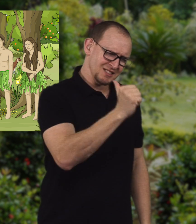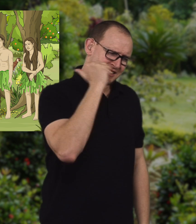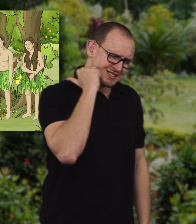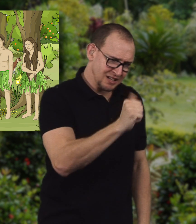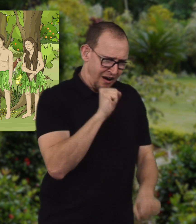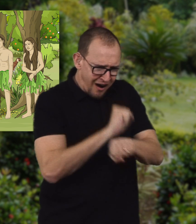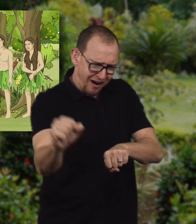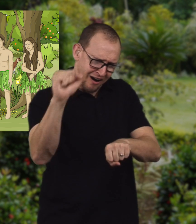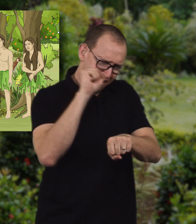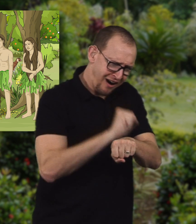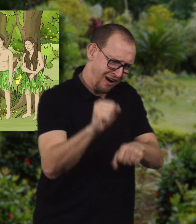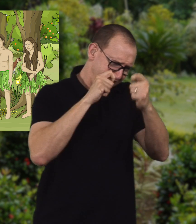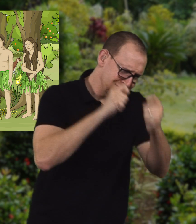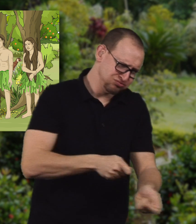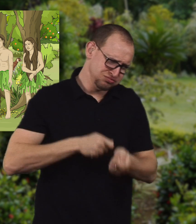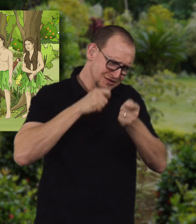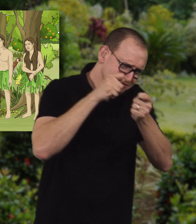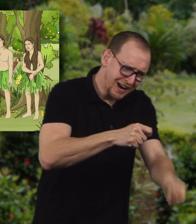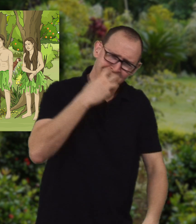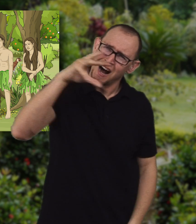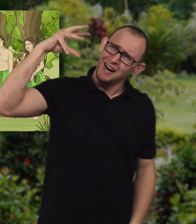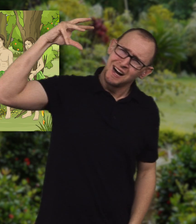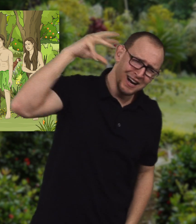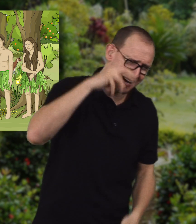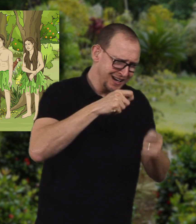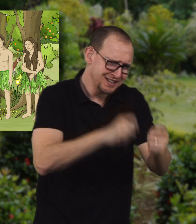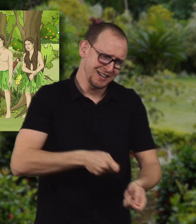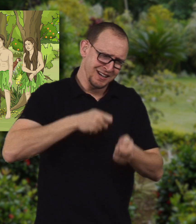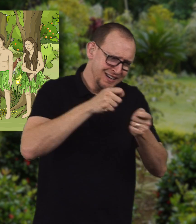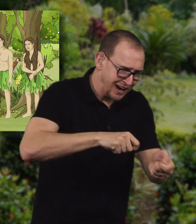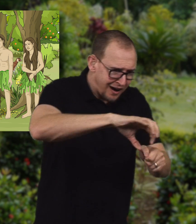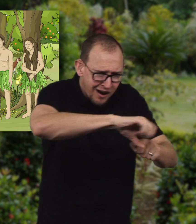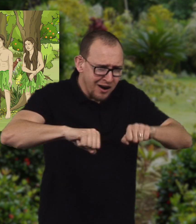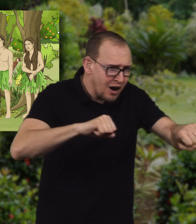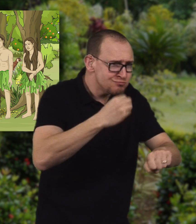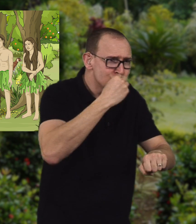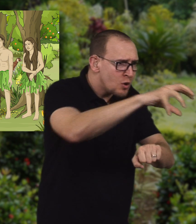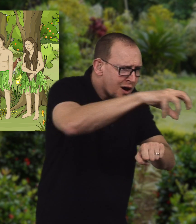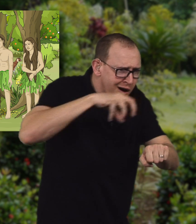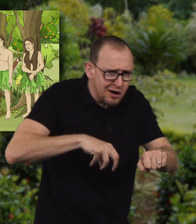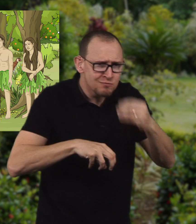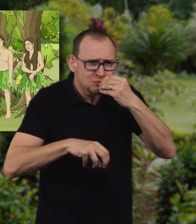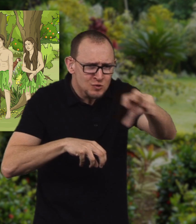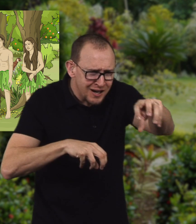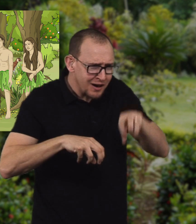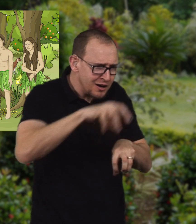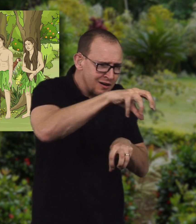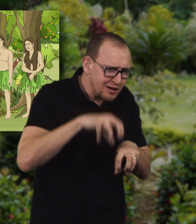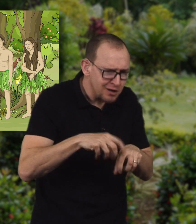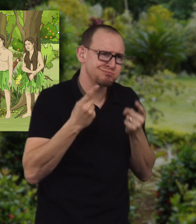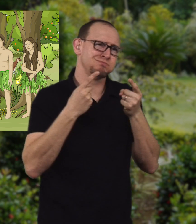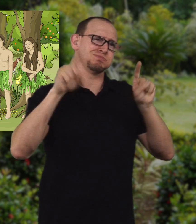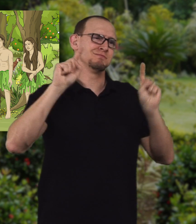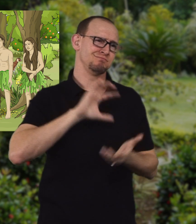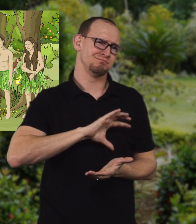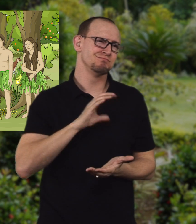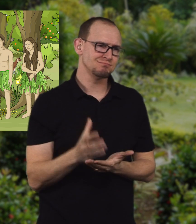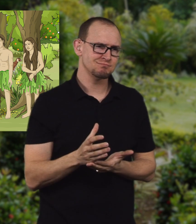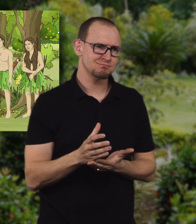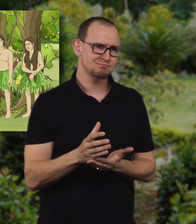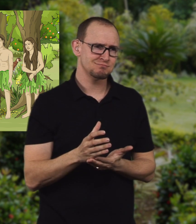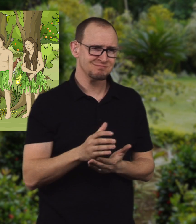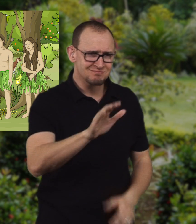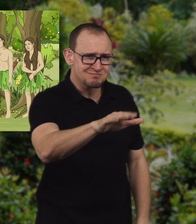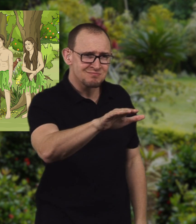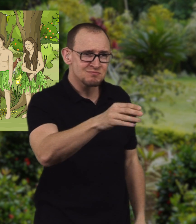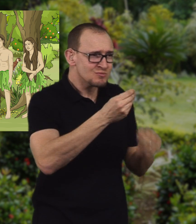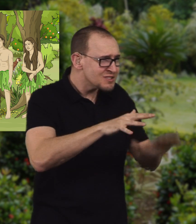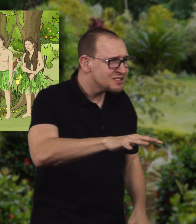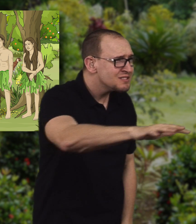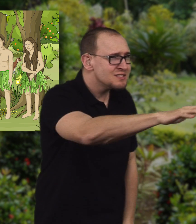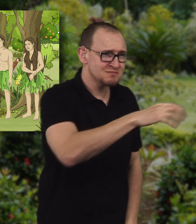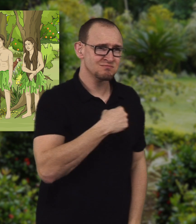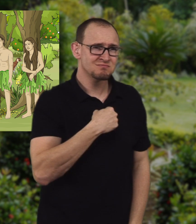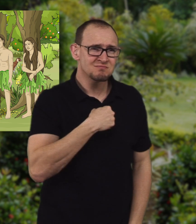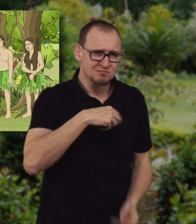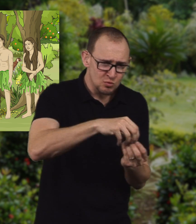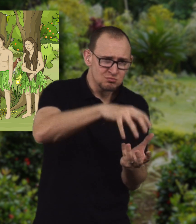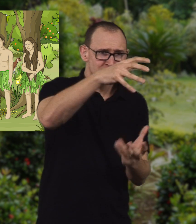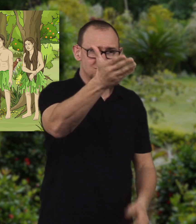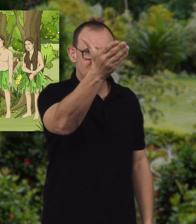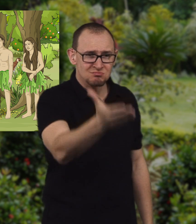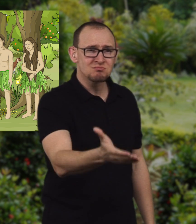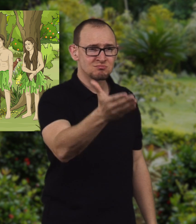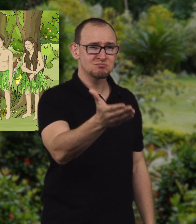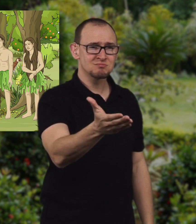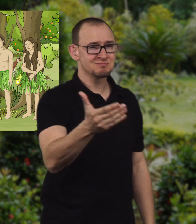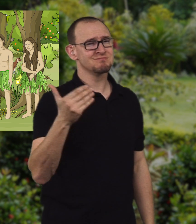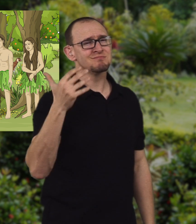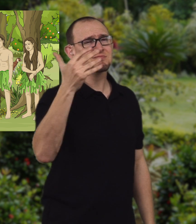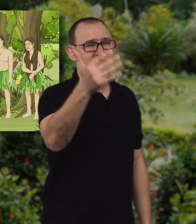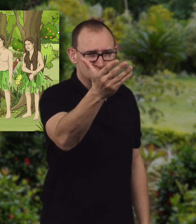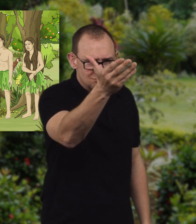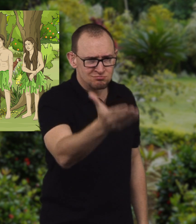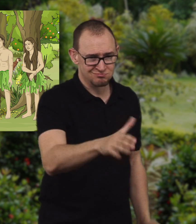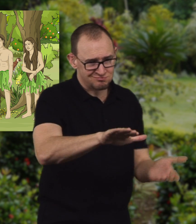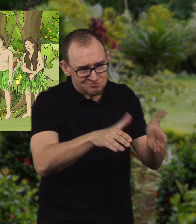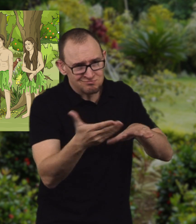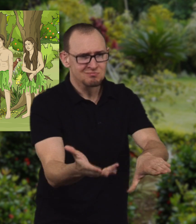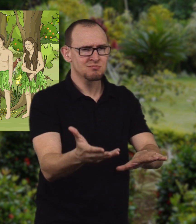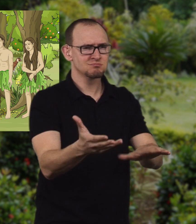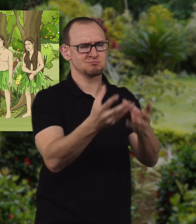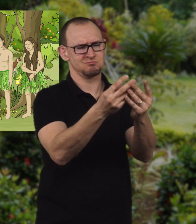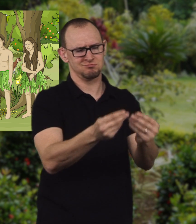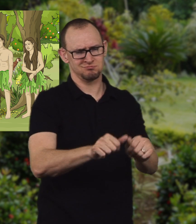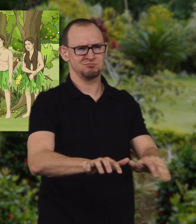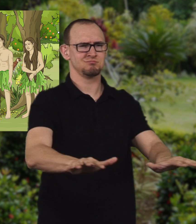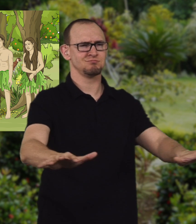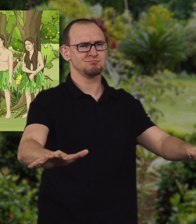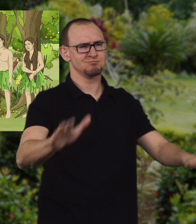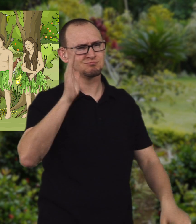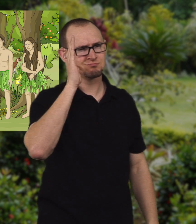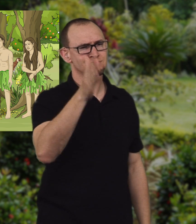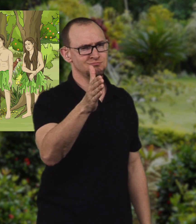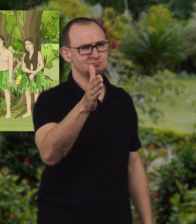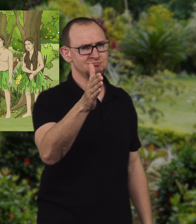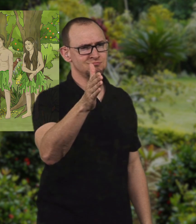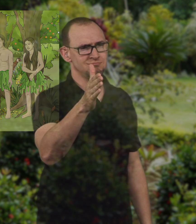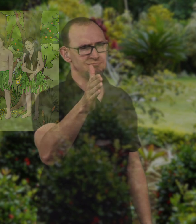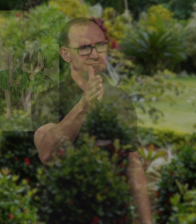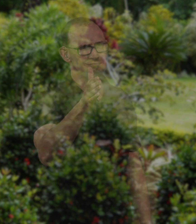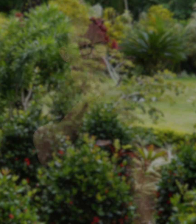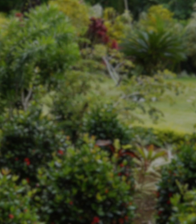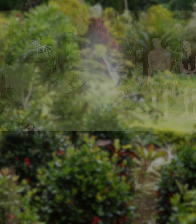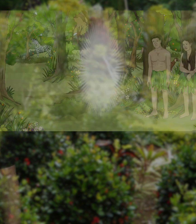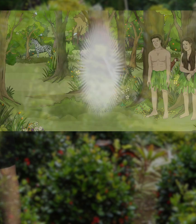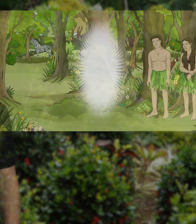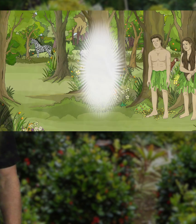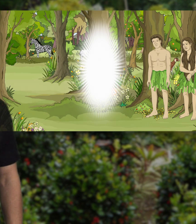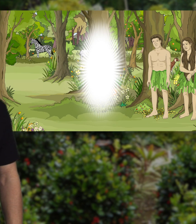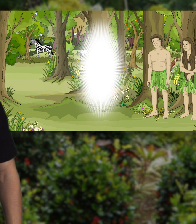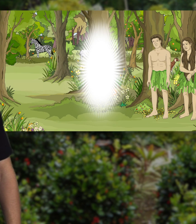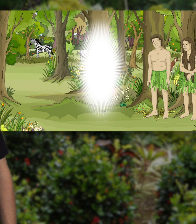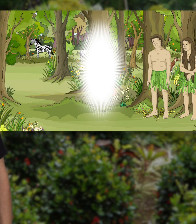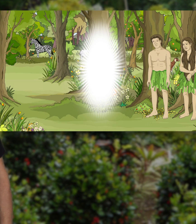By the sweat of your brow you will eat your bread, until you return to the ground— because out of it were you taken. For dust you are, and to dust you shall return.”